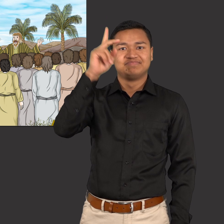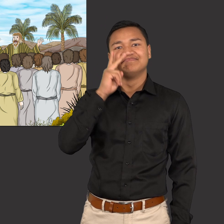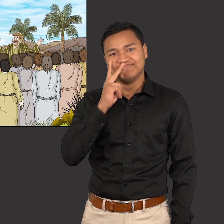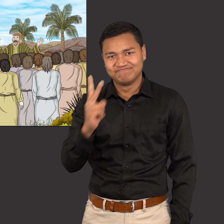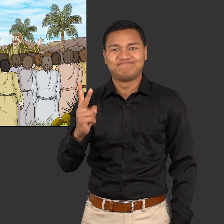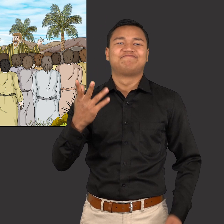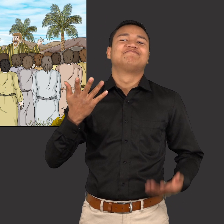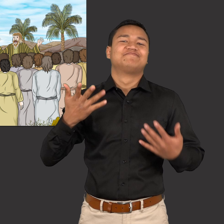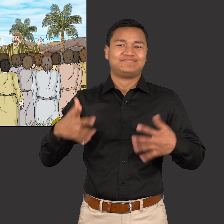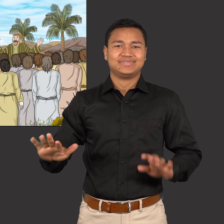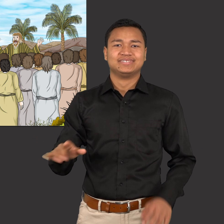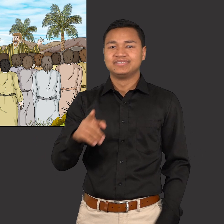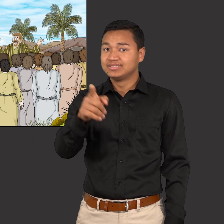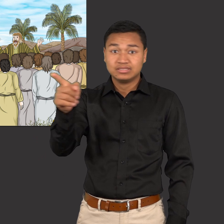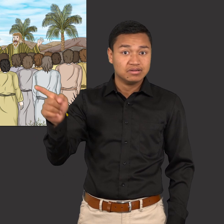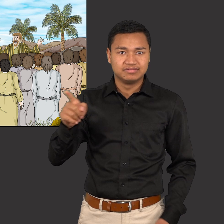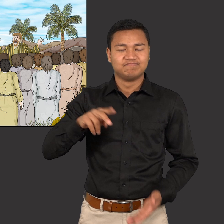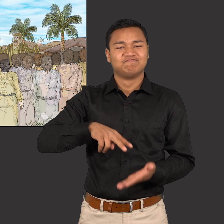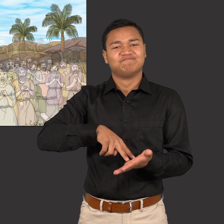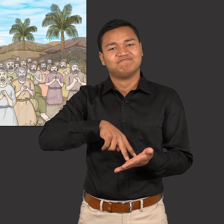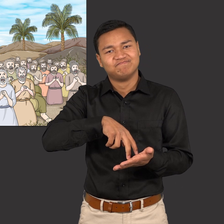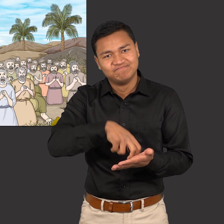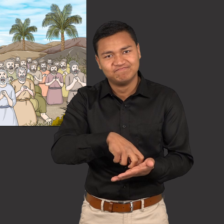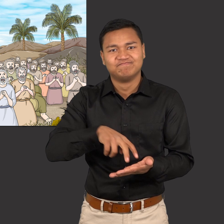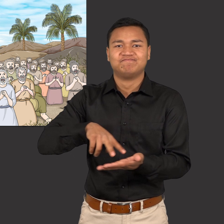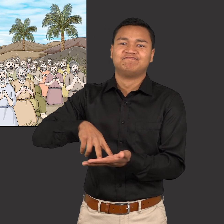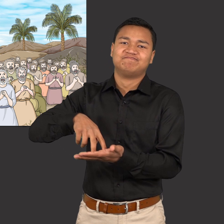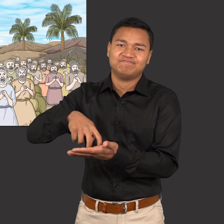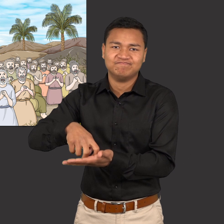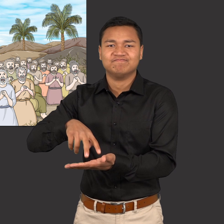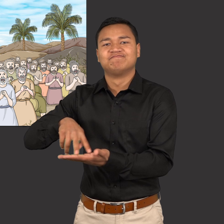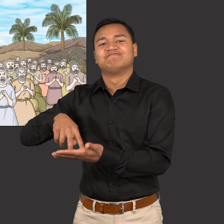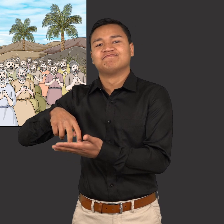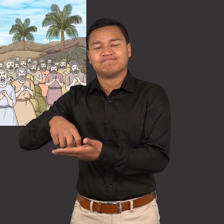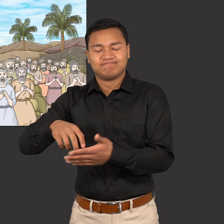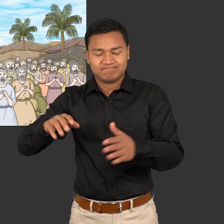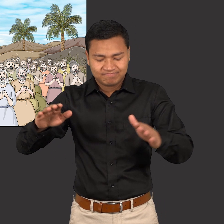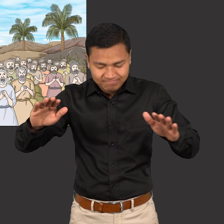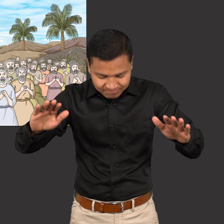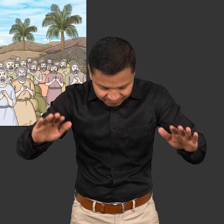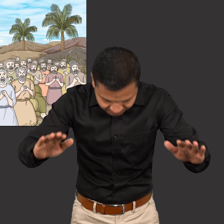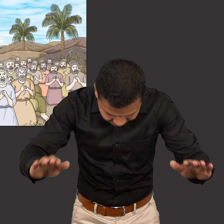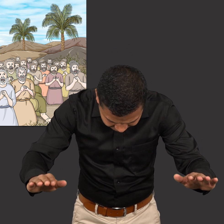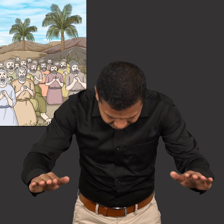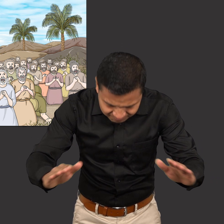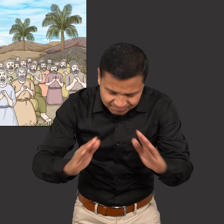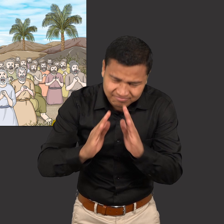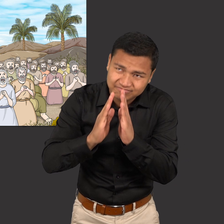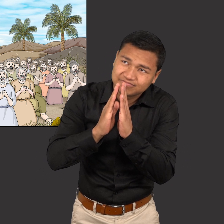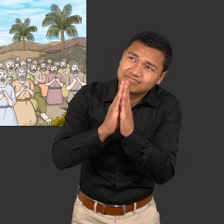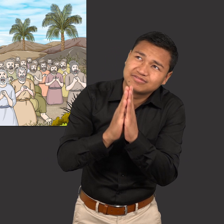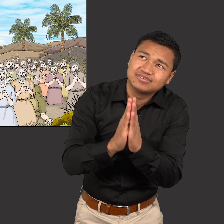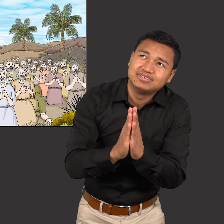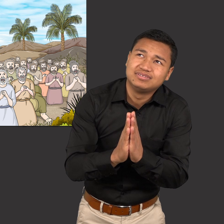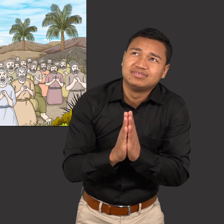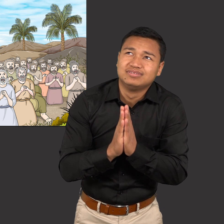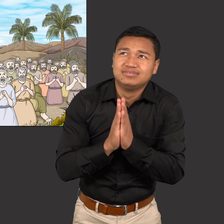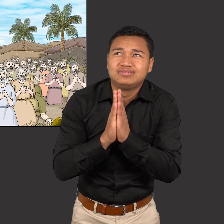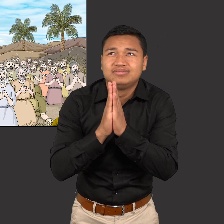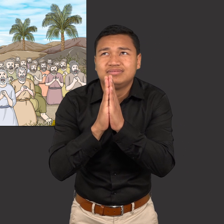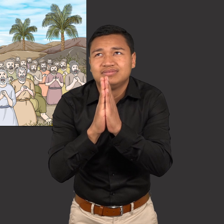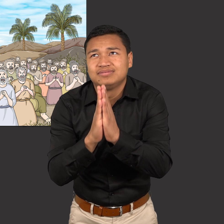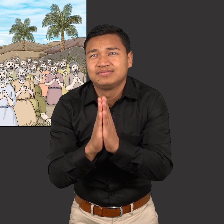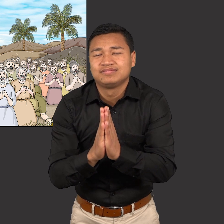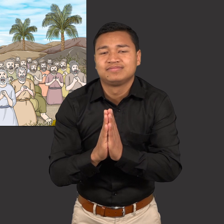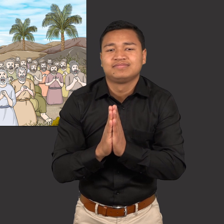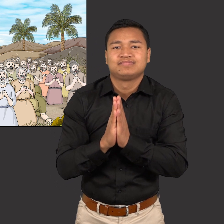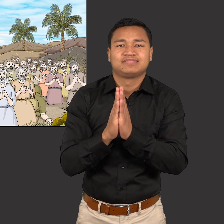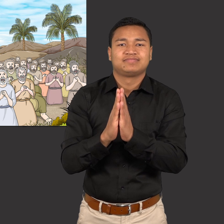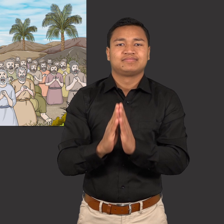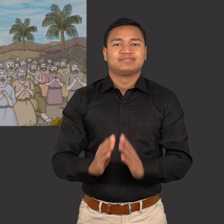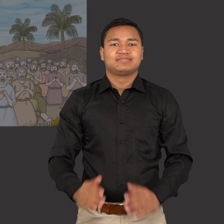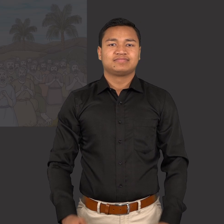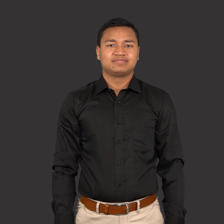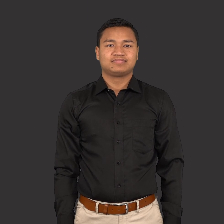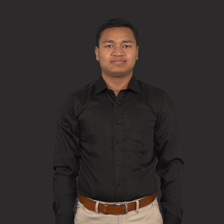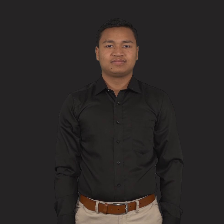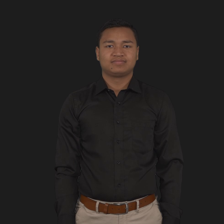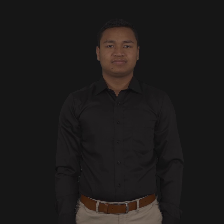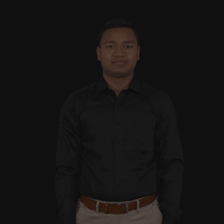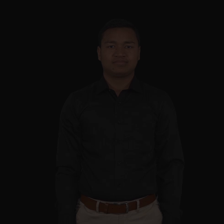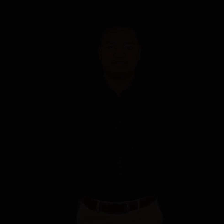And when they heard that the LORD had attended to the Israelites and had seen their affliction, they bowed down and worshiped.